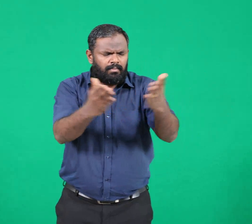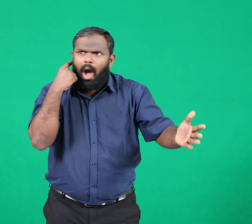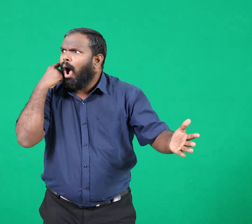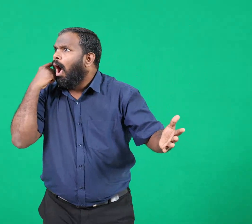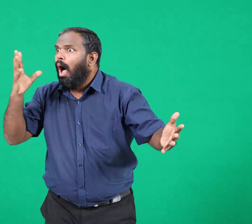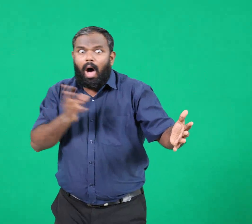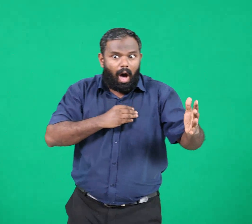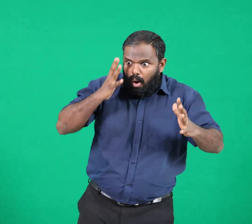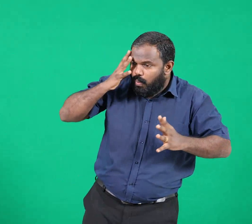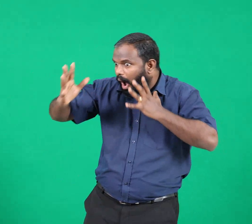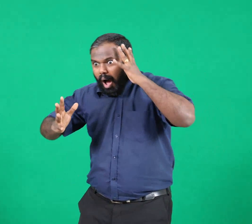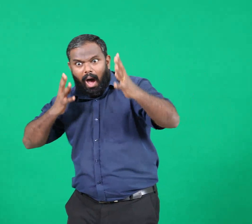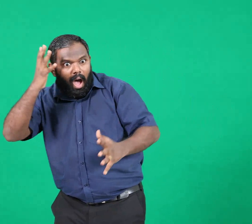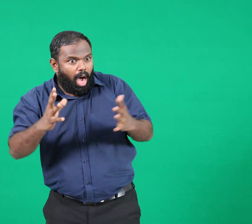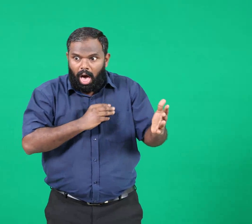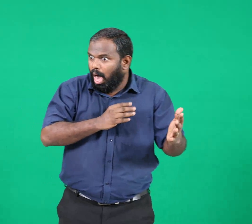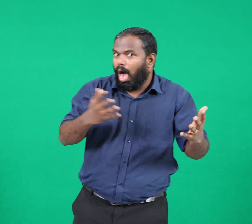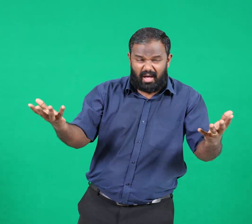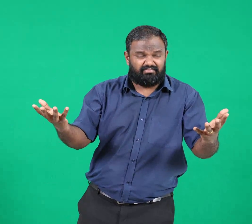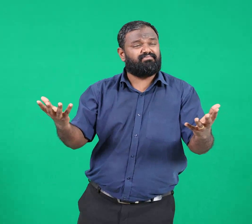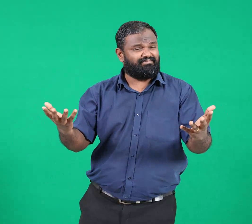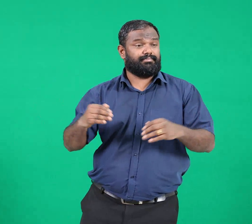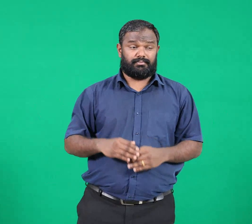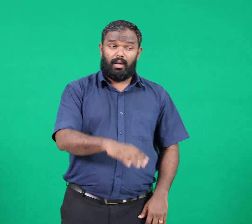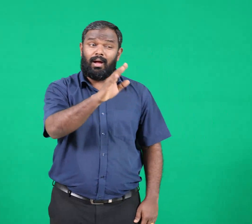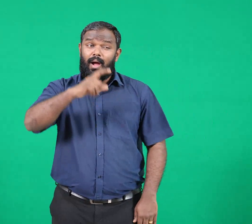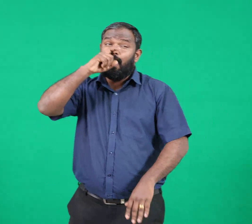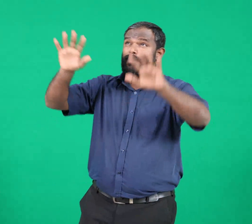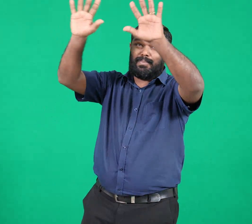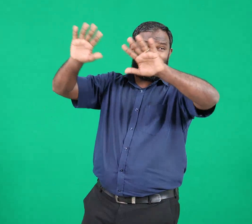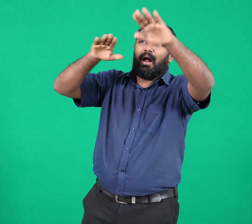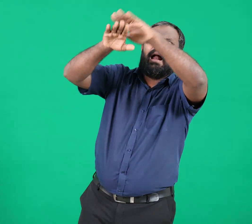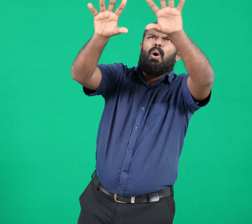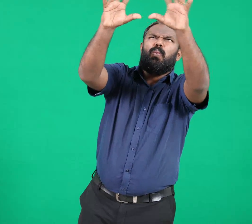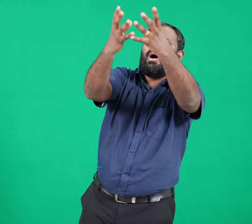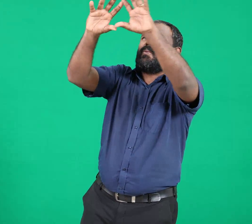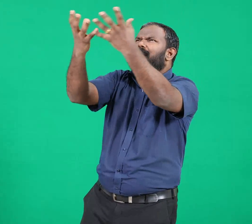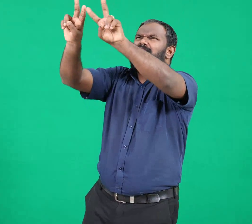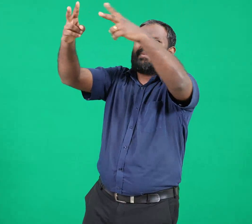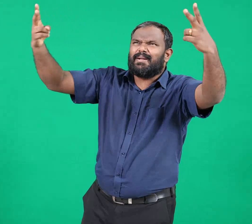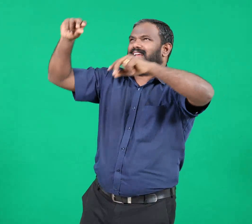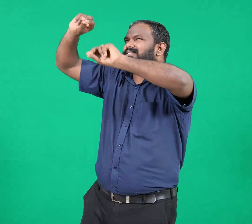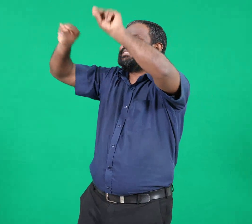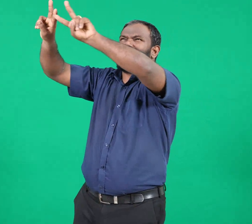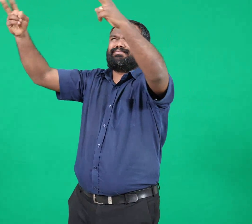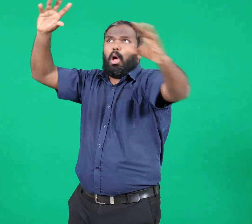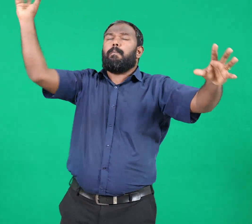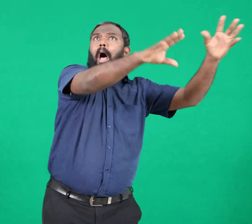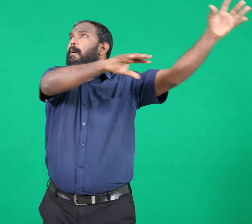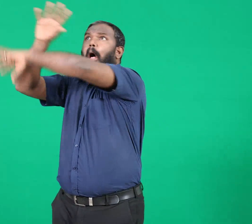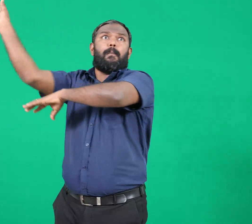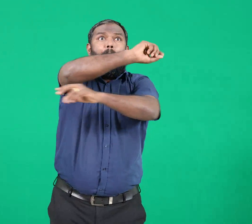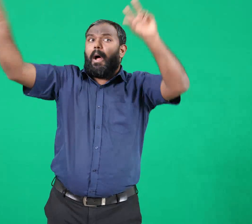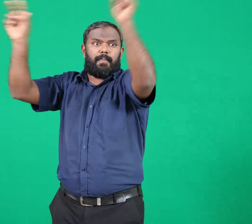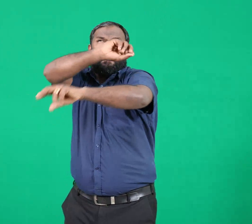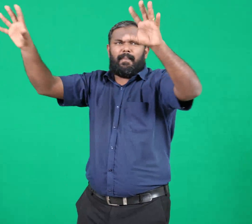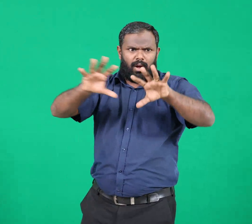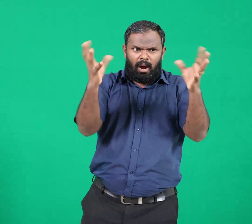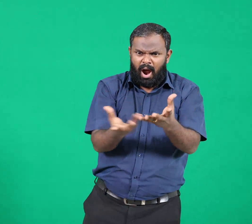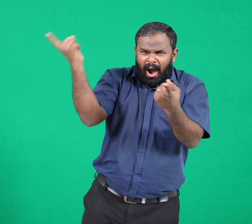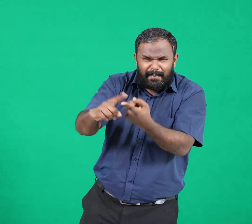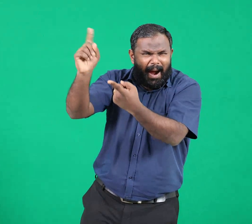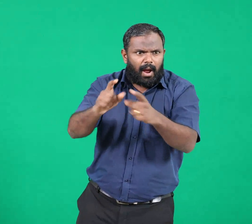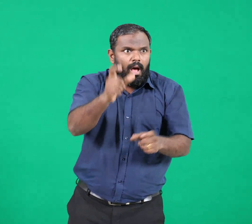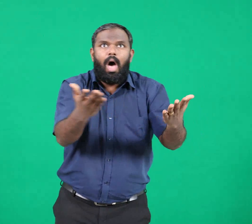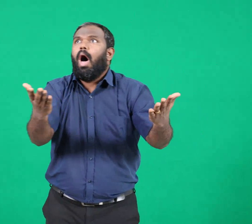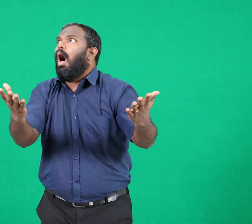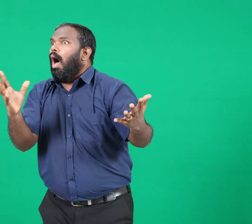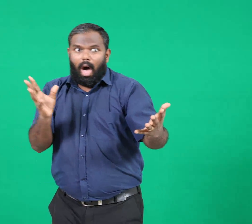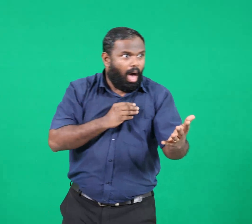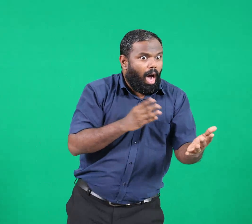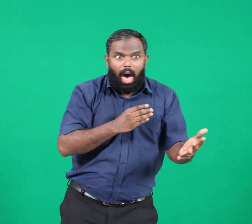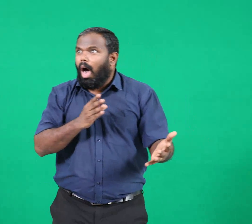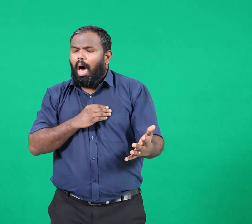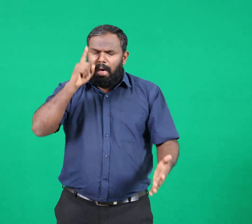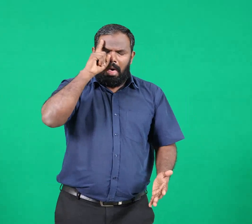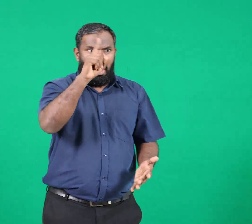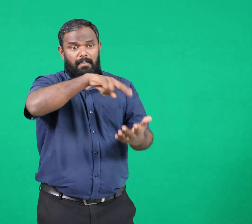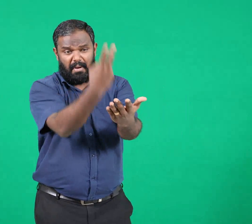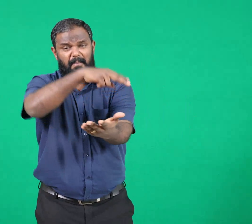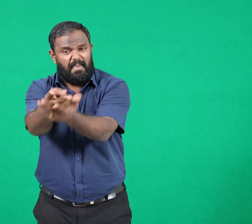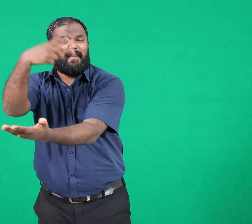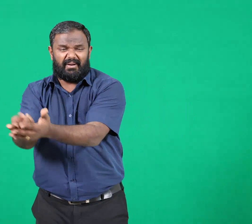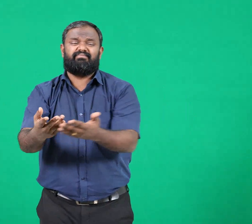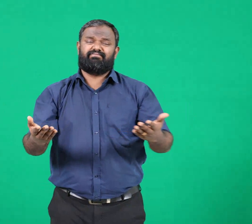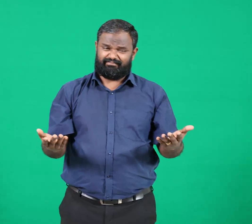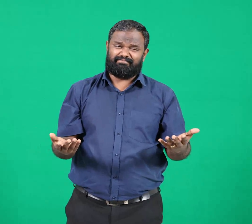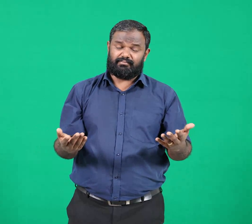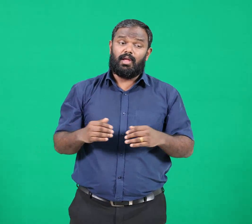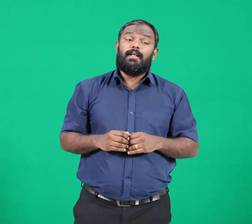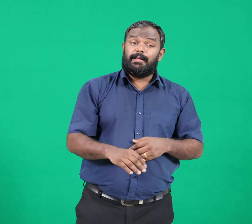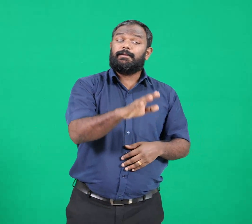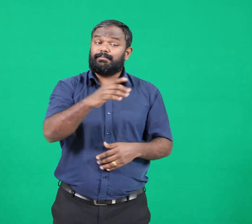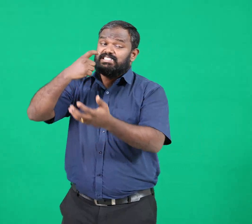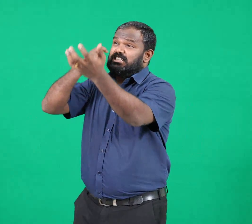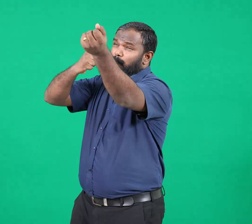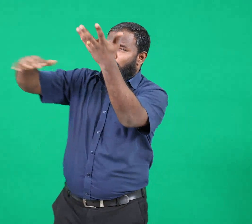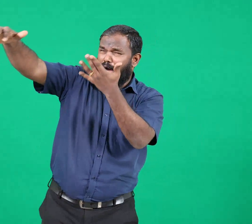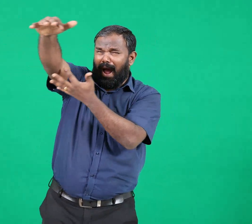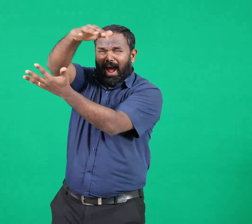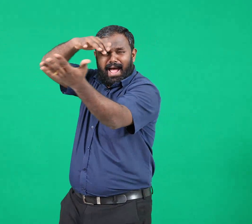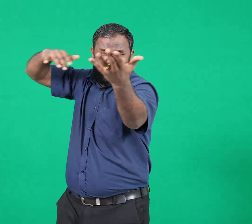Men will faint from fear and anxiety over what is coming upon the earth, for the powers of the heavens will be shaken.